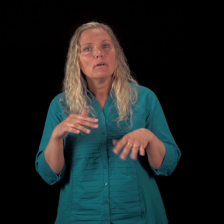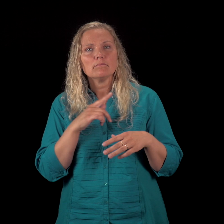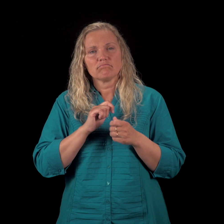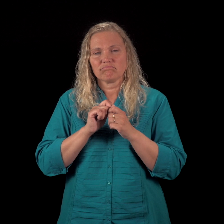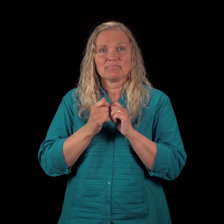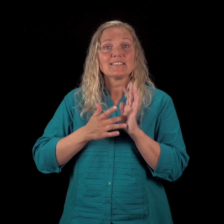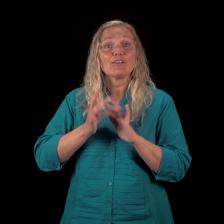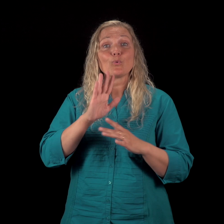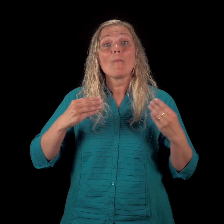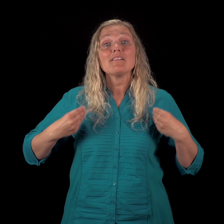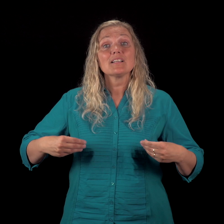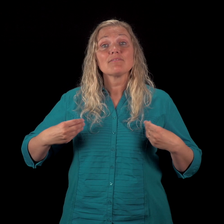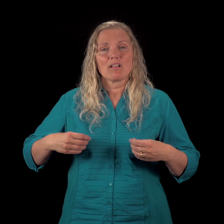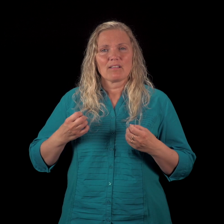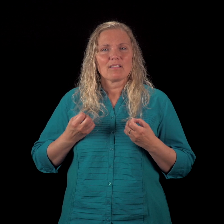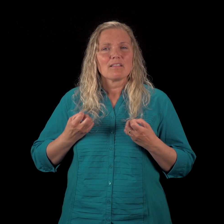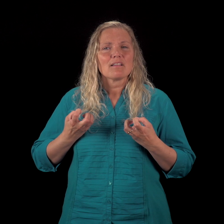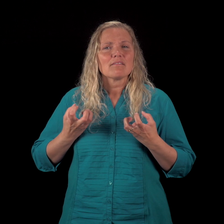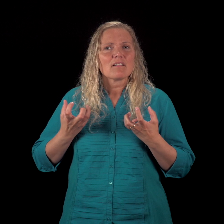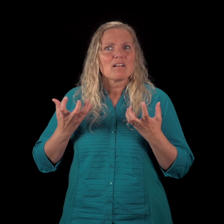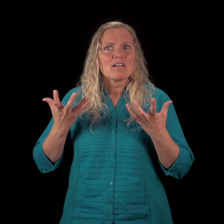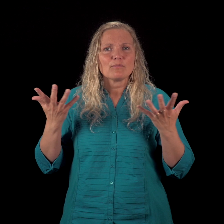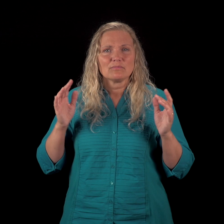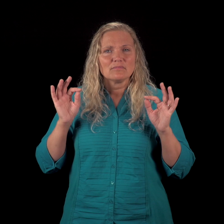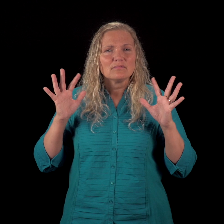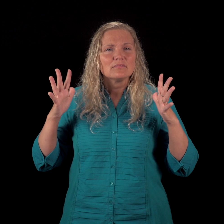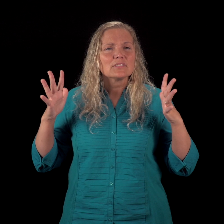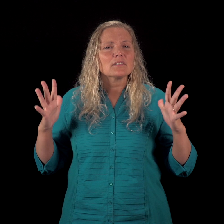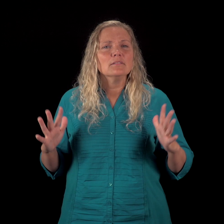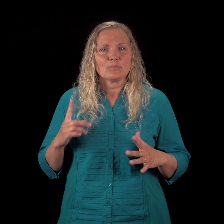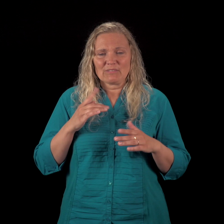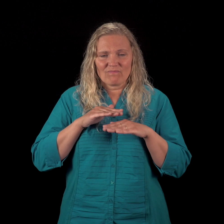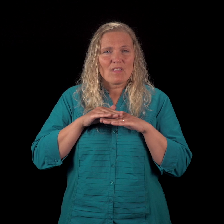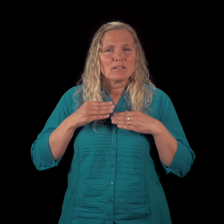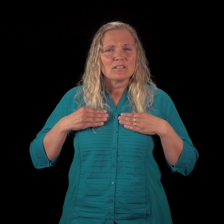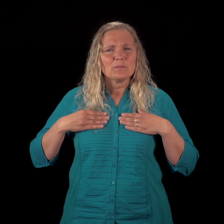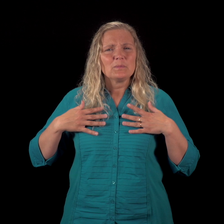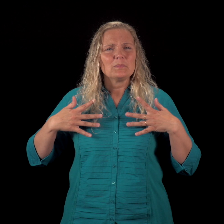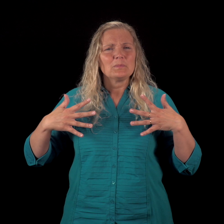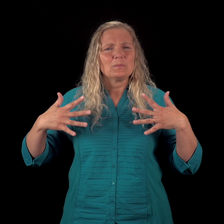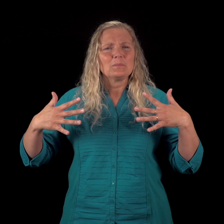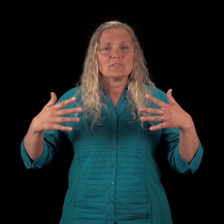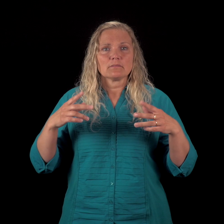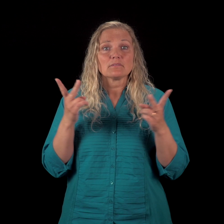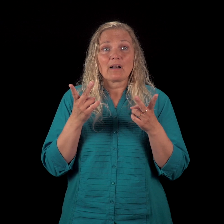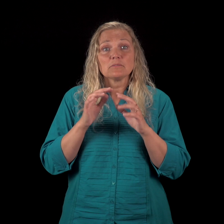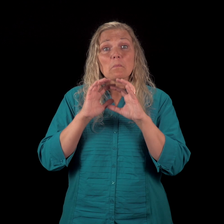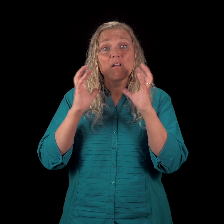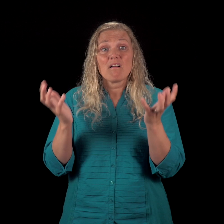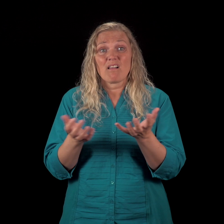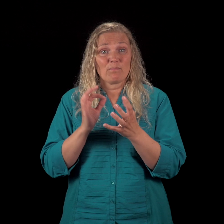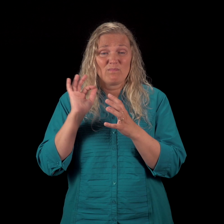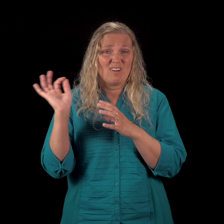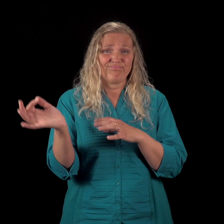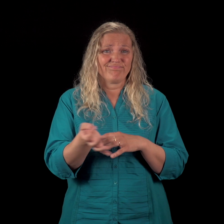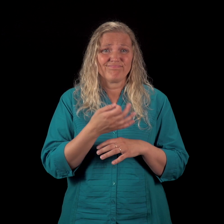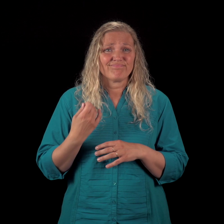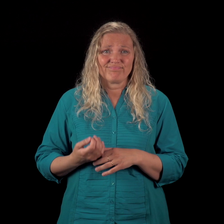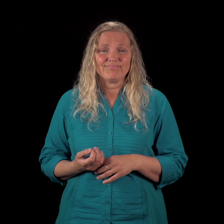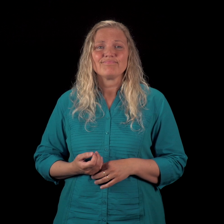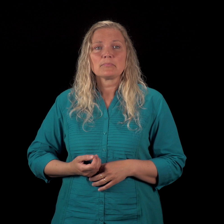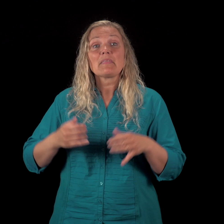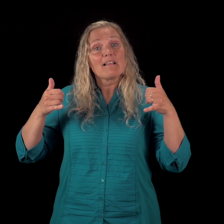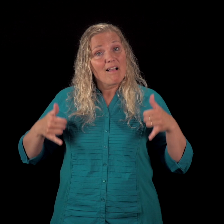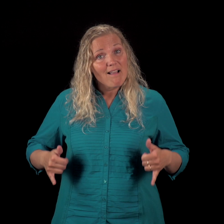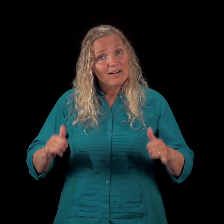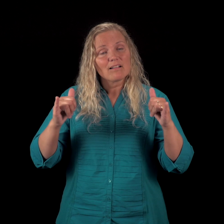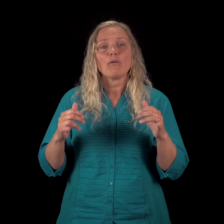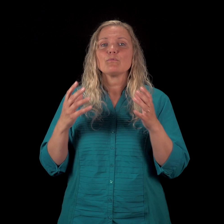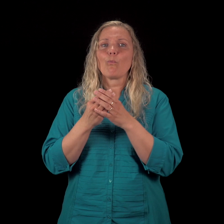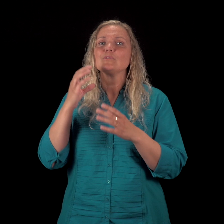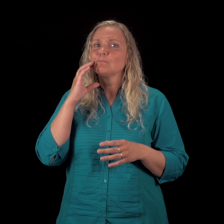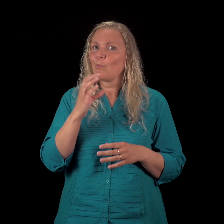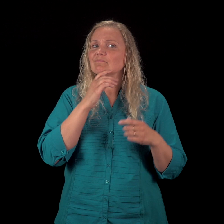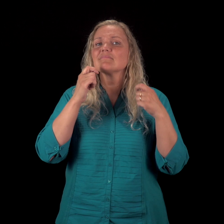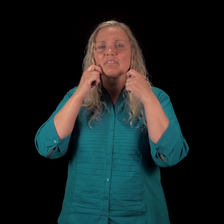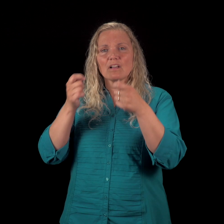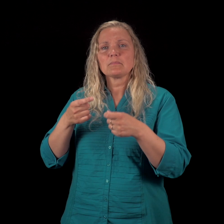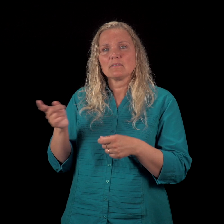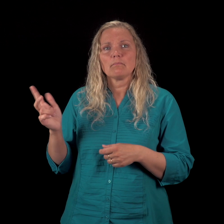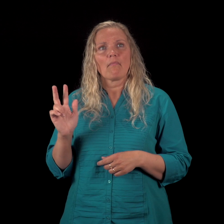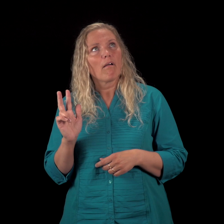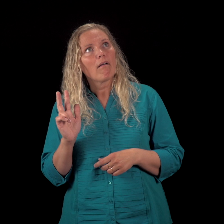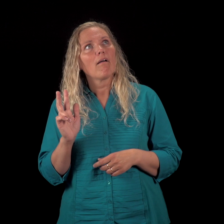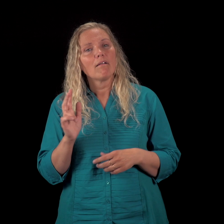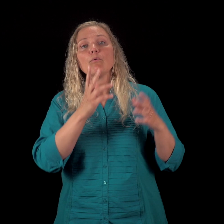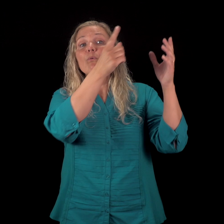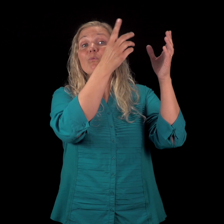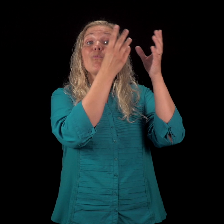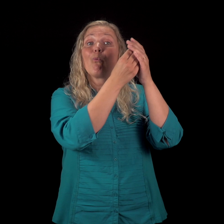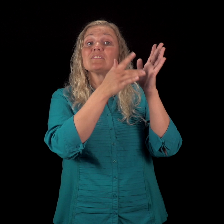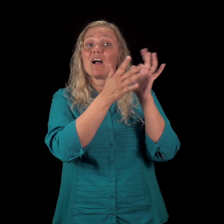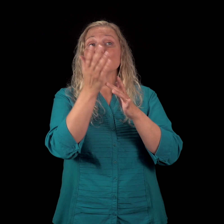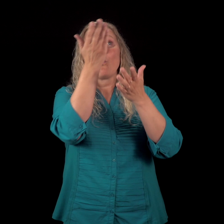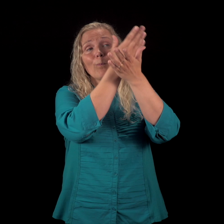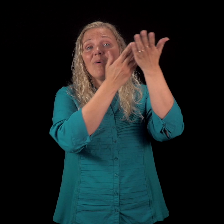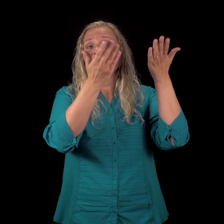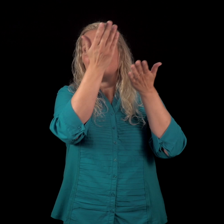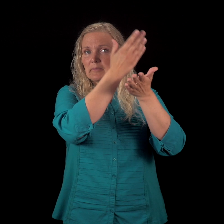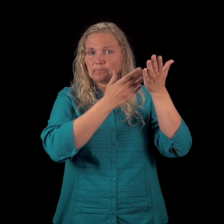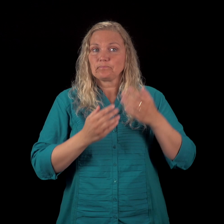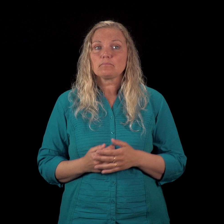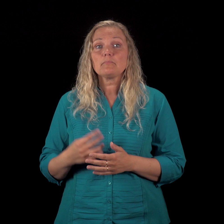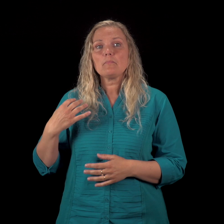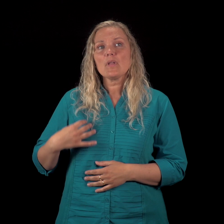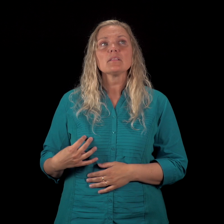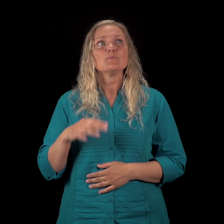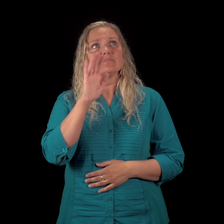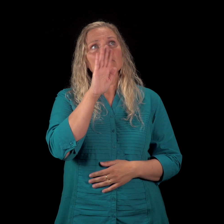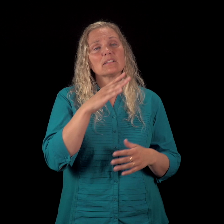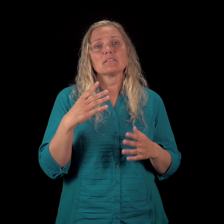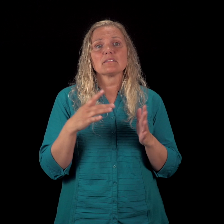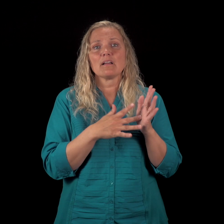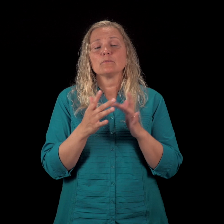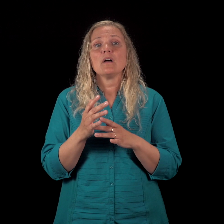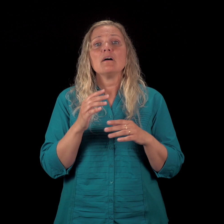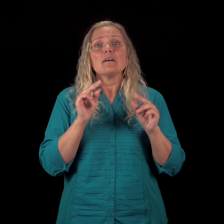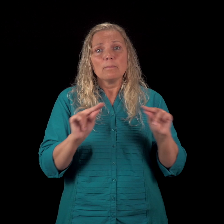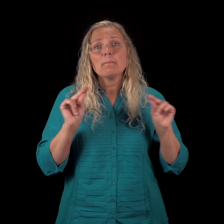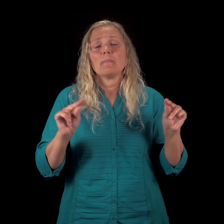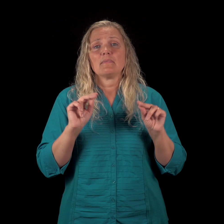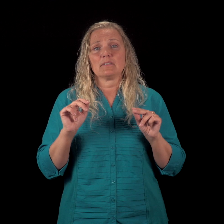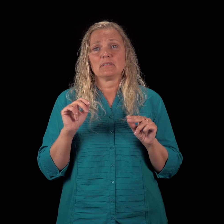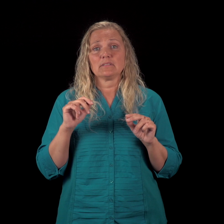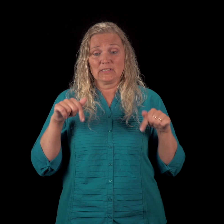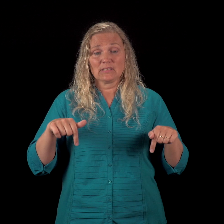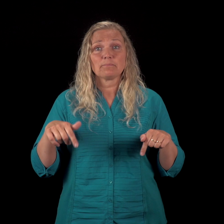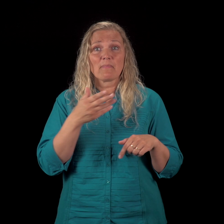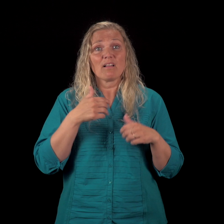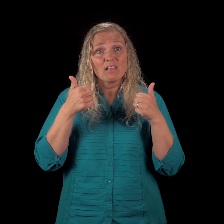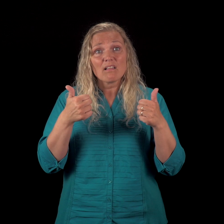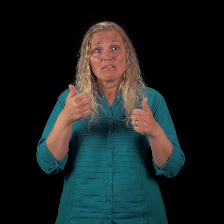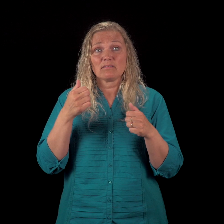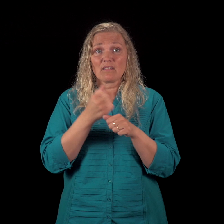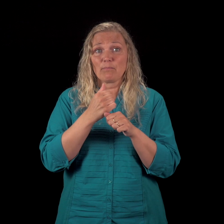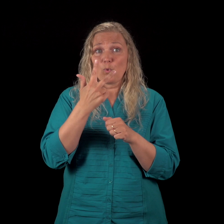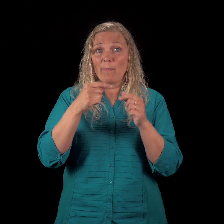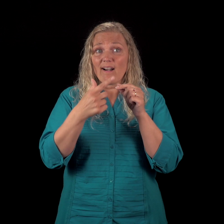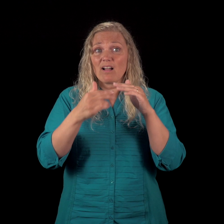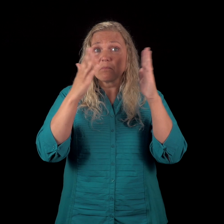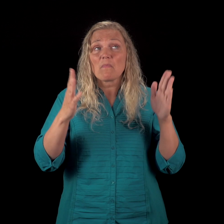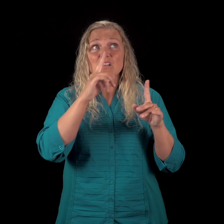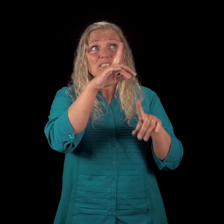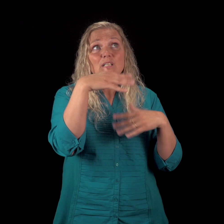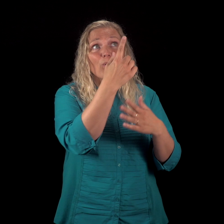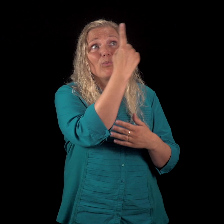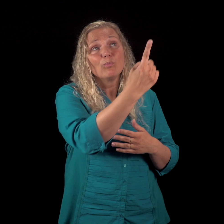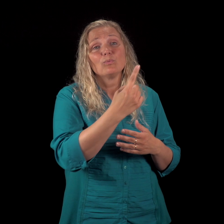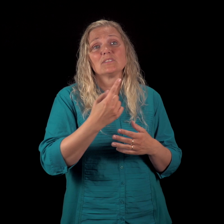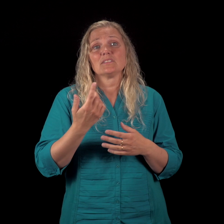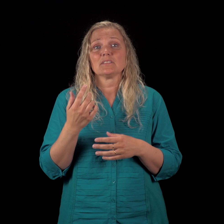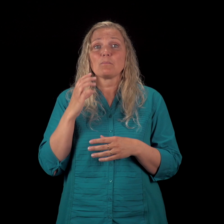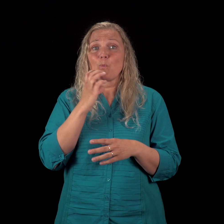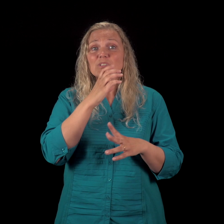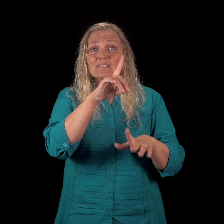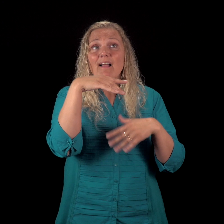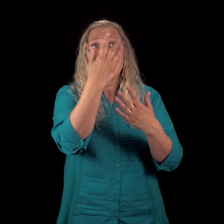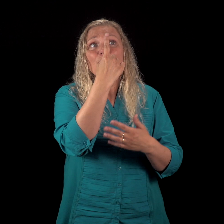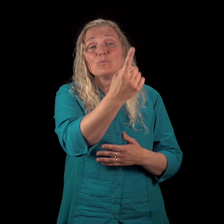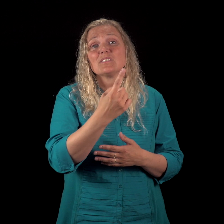And Elijah and Moses appeared before them, talking with Jesus. Peter said to Jesus, “Rabbi, it is good for us to be here. Let us put up three shelters —one for You, one for Moses, and one for Elijah.”